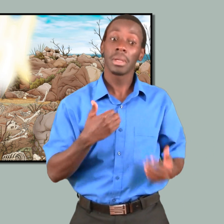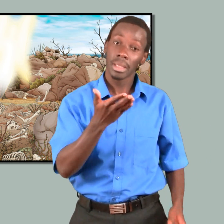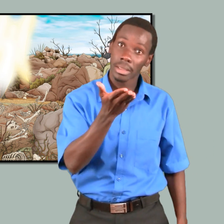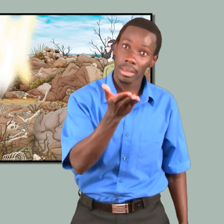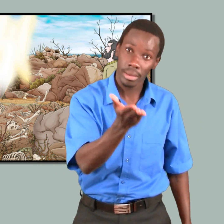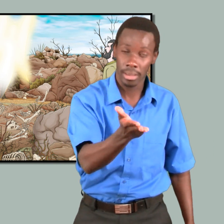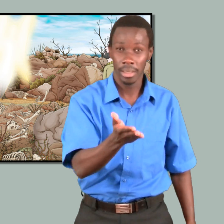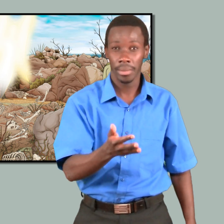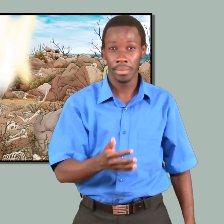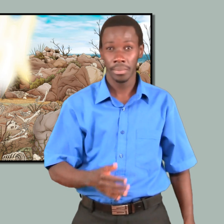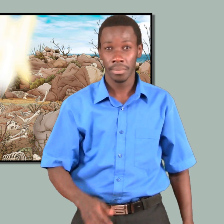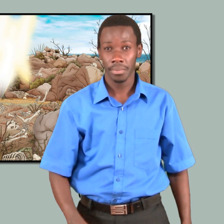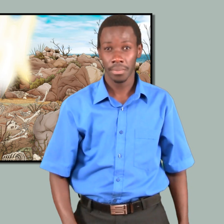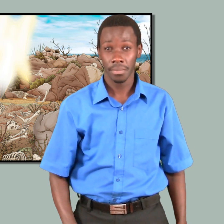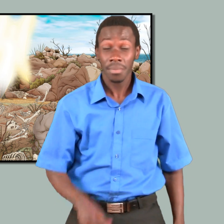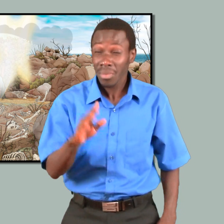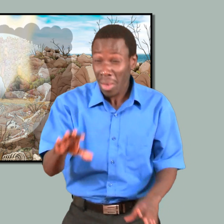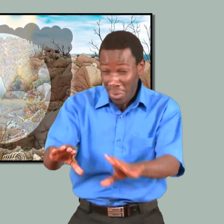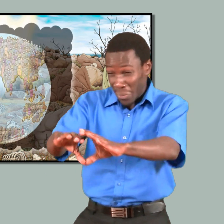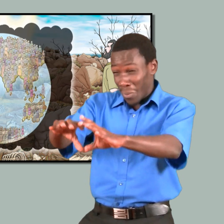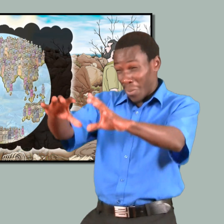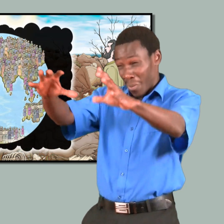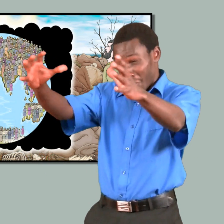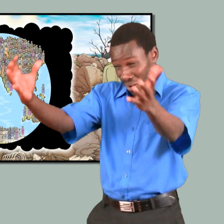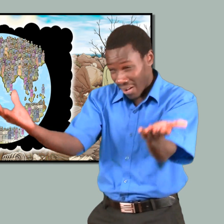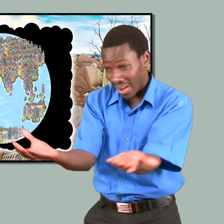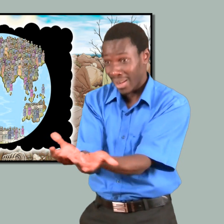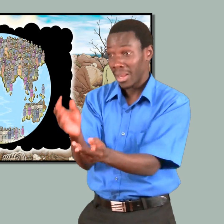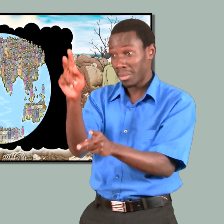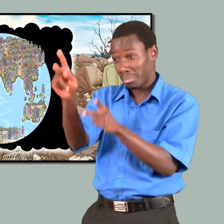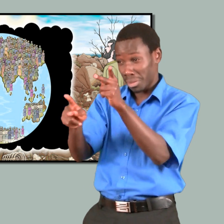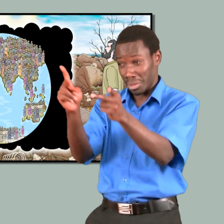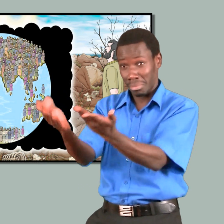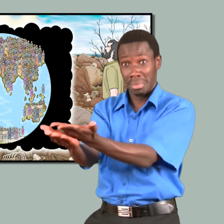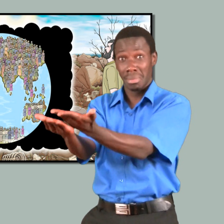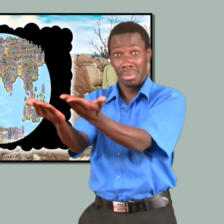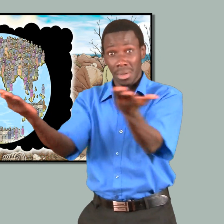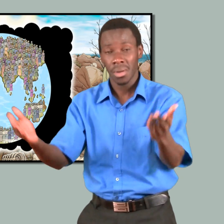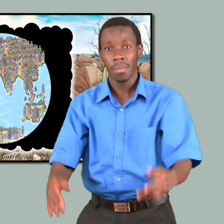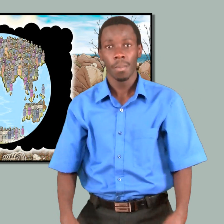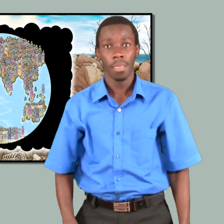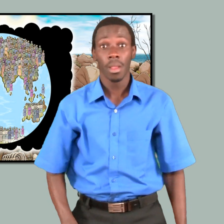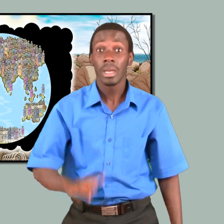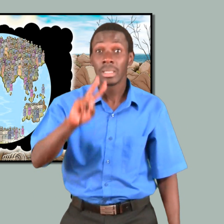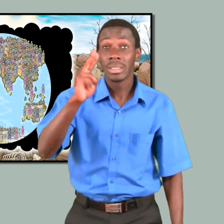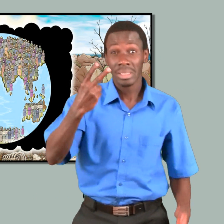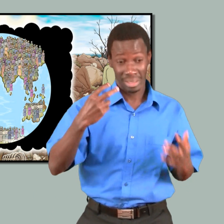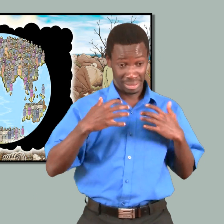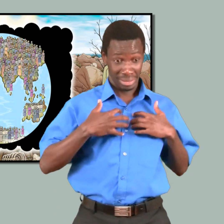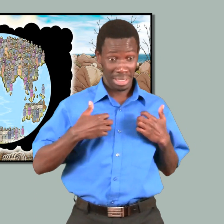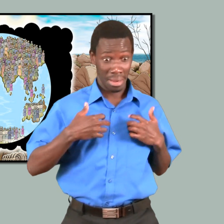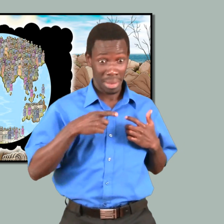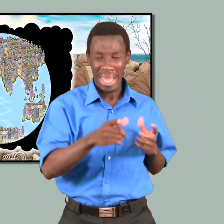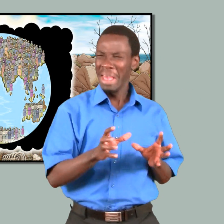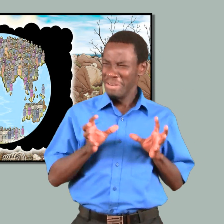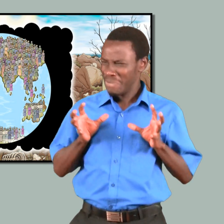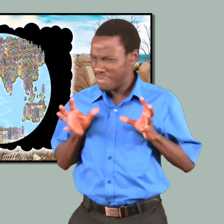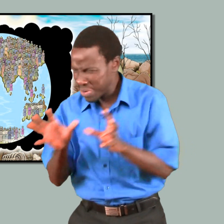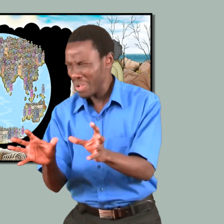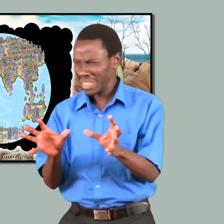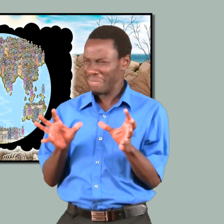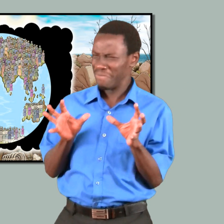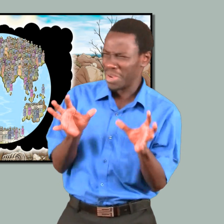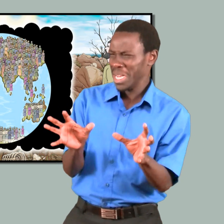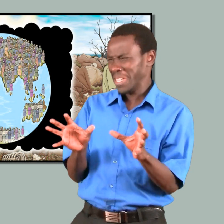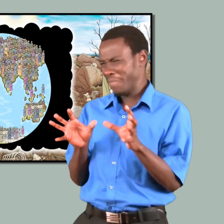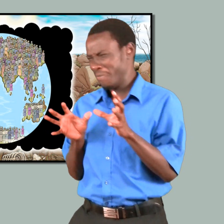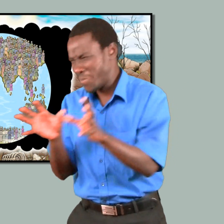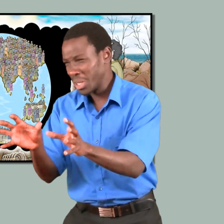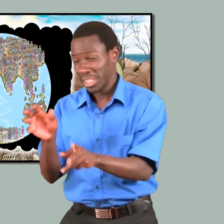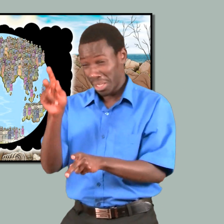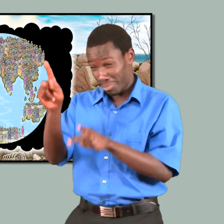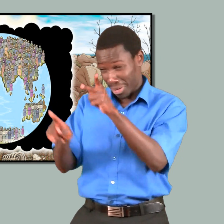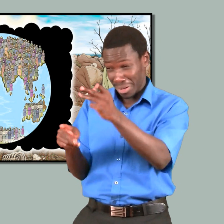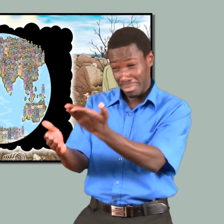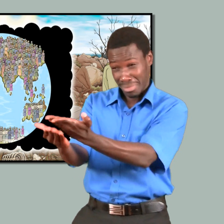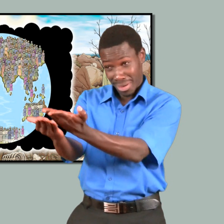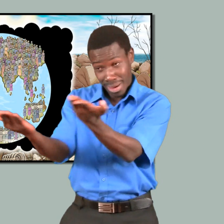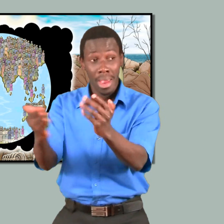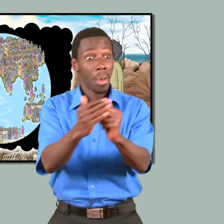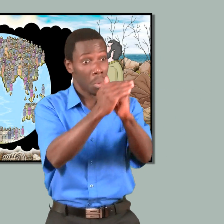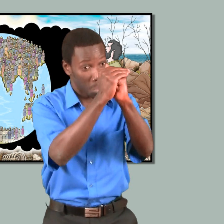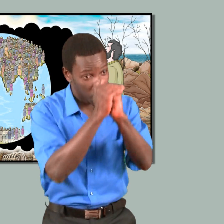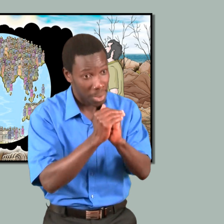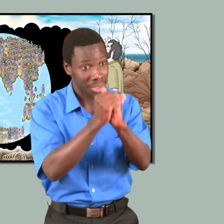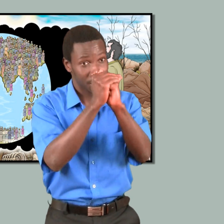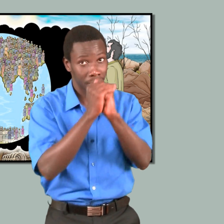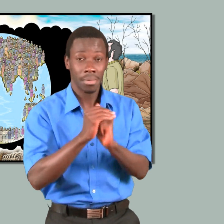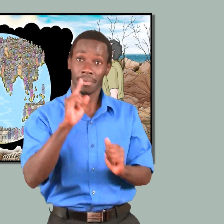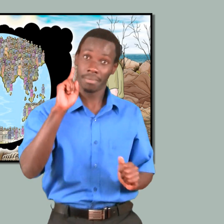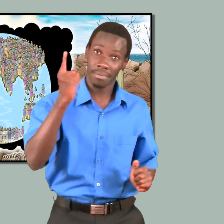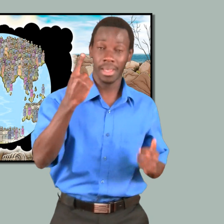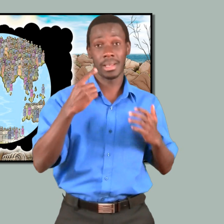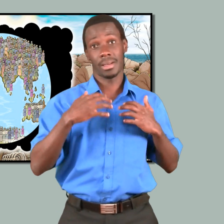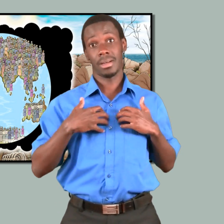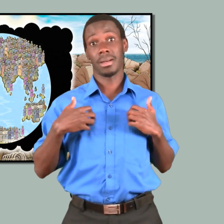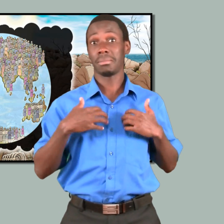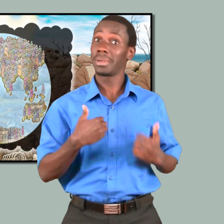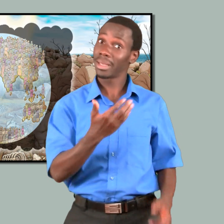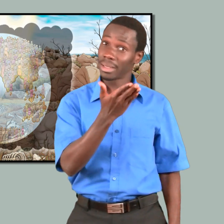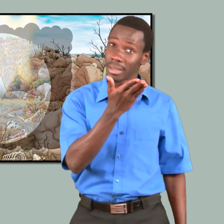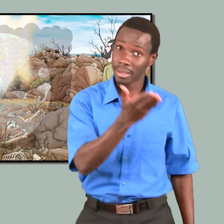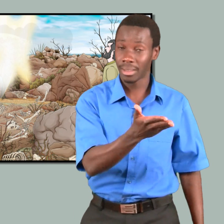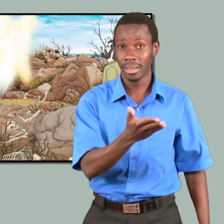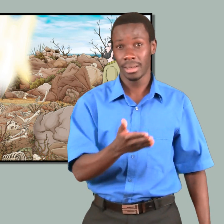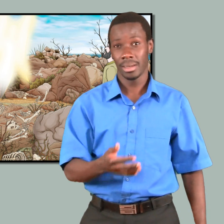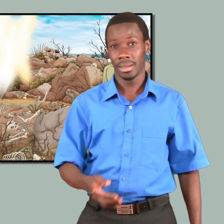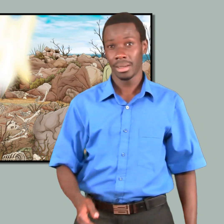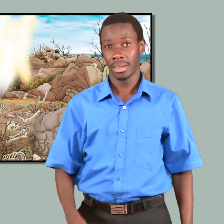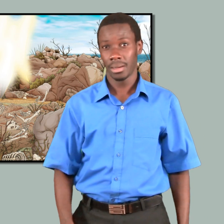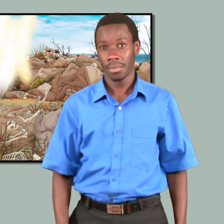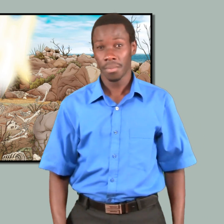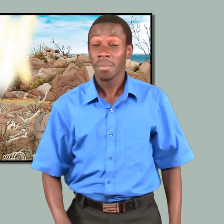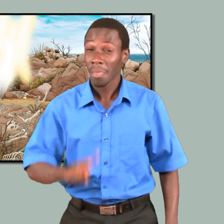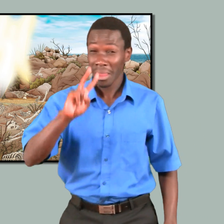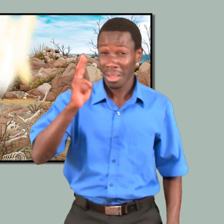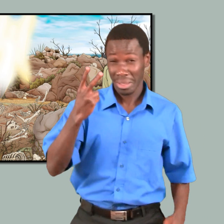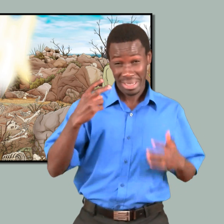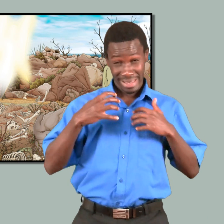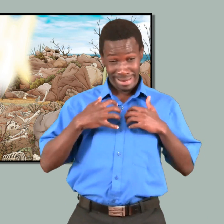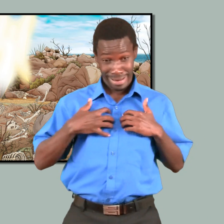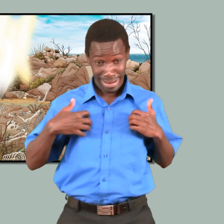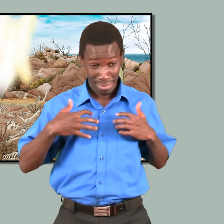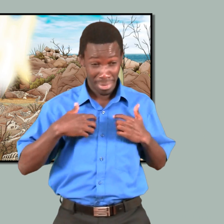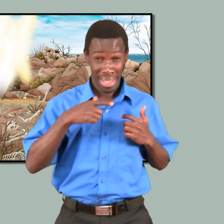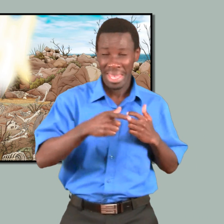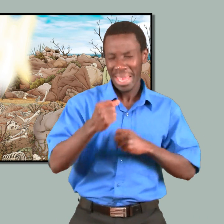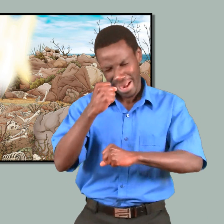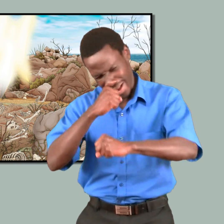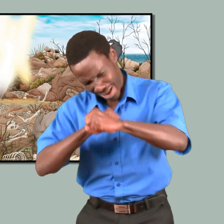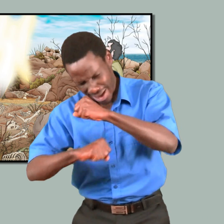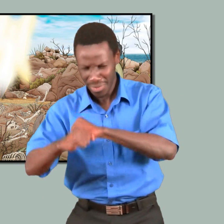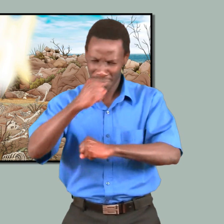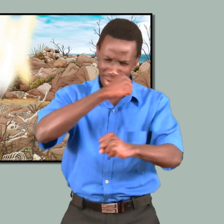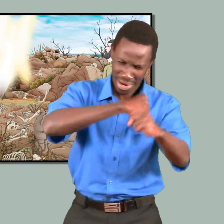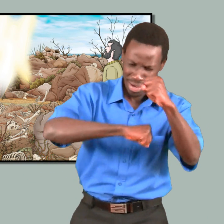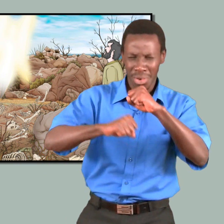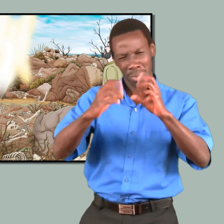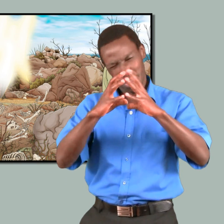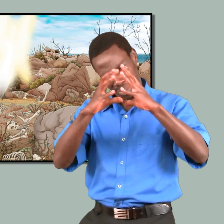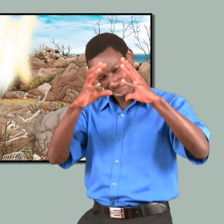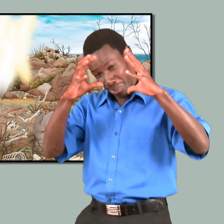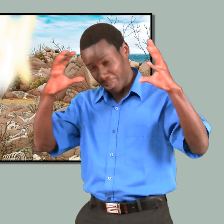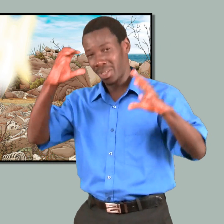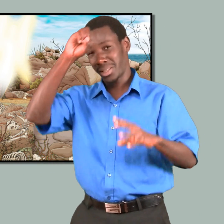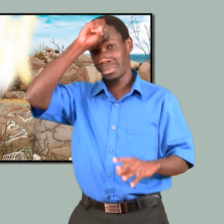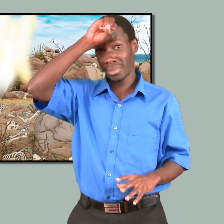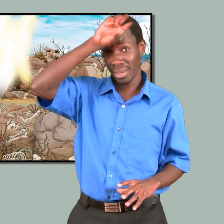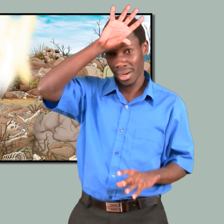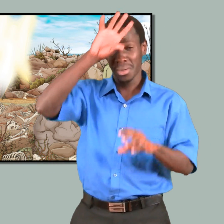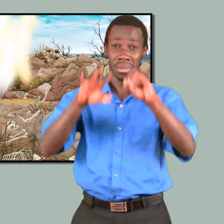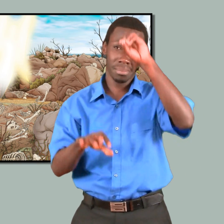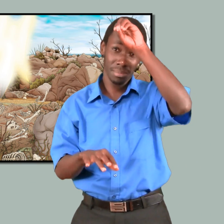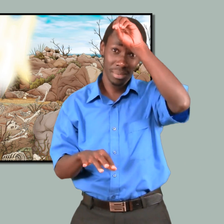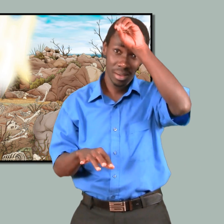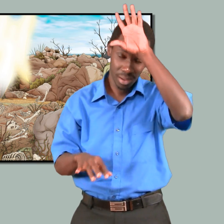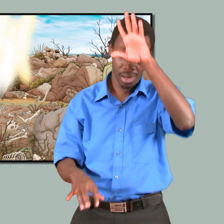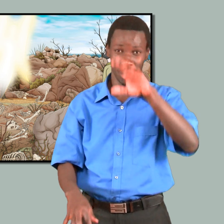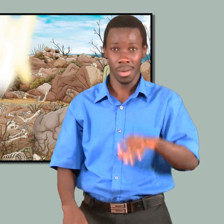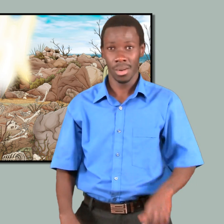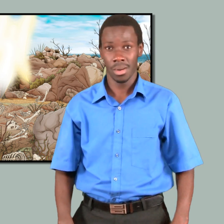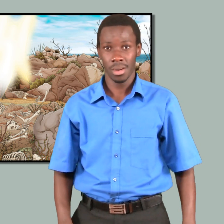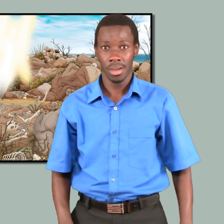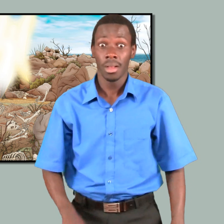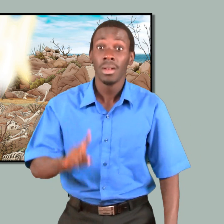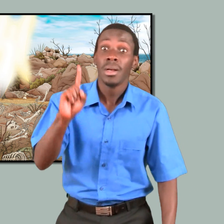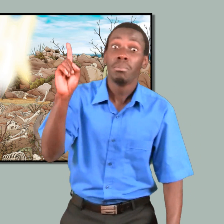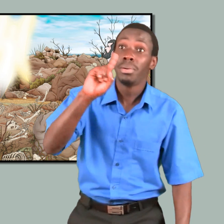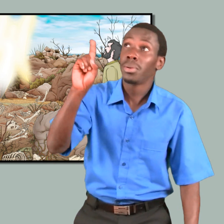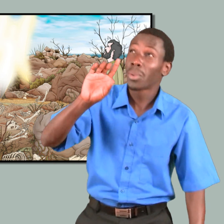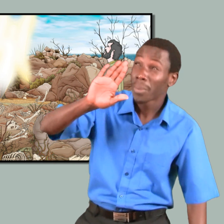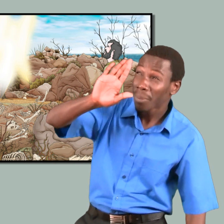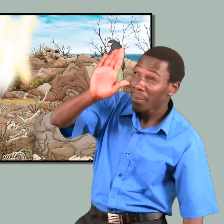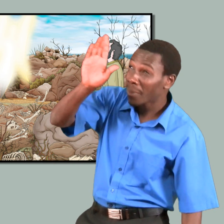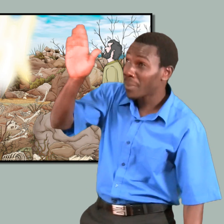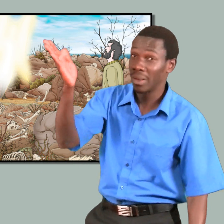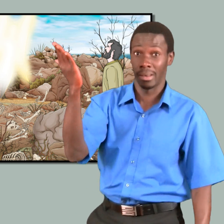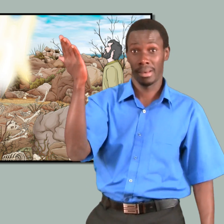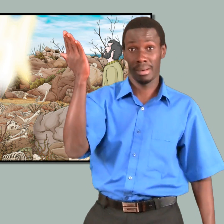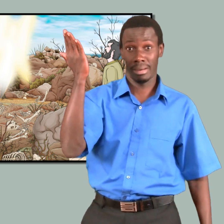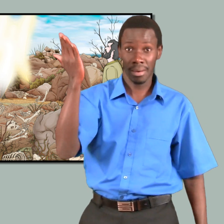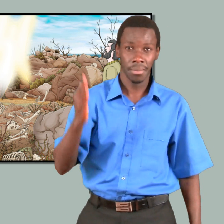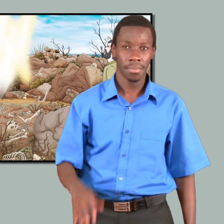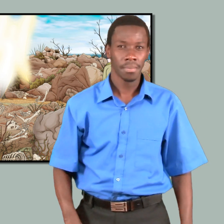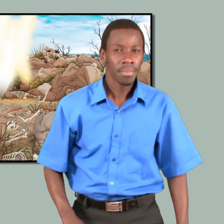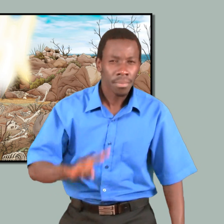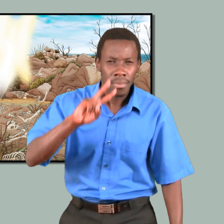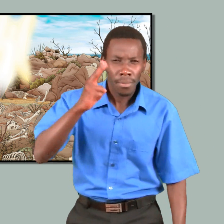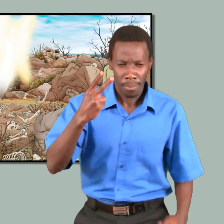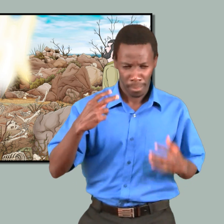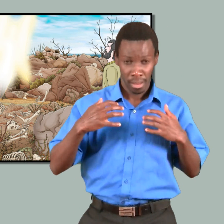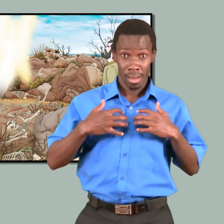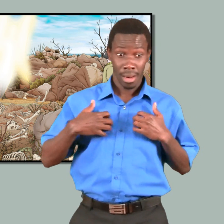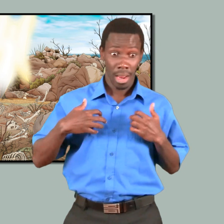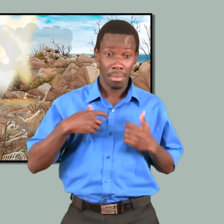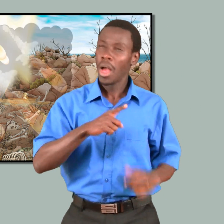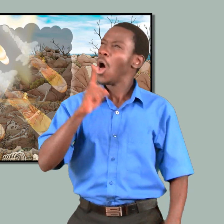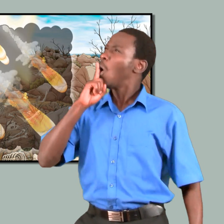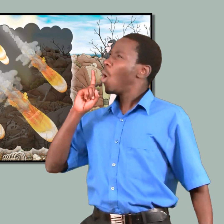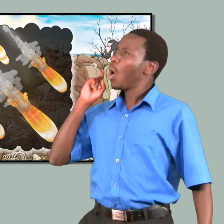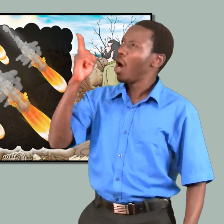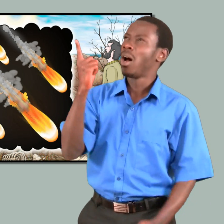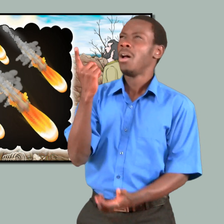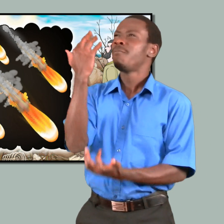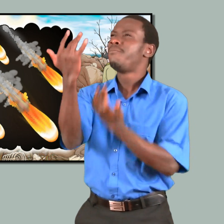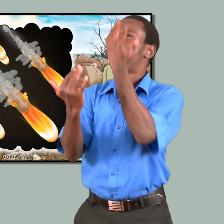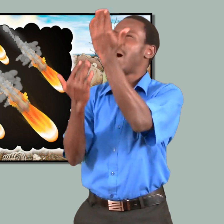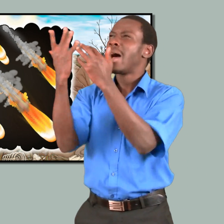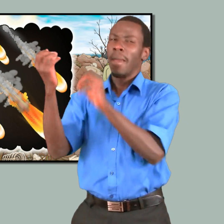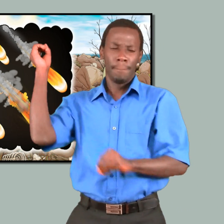And this beast exercised all the authority of the first beast and caused the earth and those who dwell in it to worship the first beast, whose mortal wound had been healed.